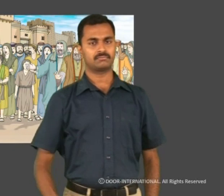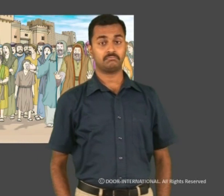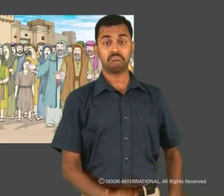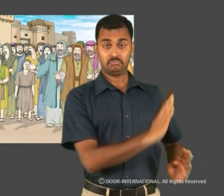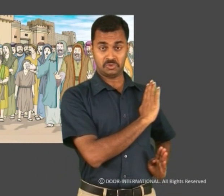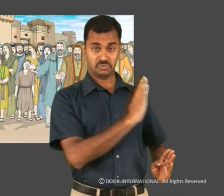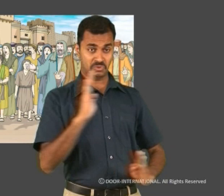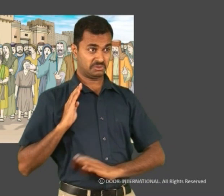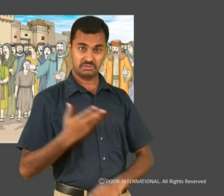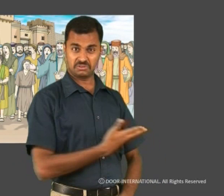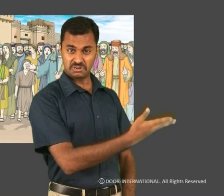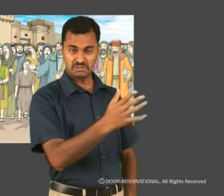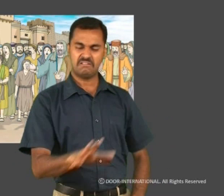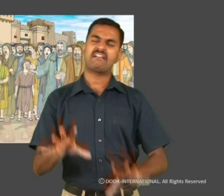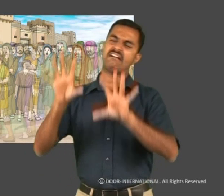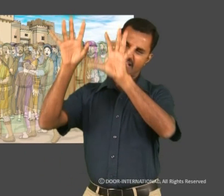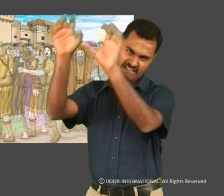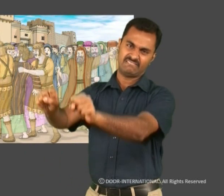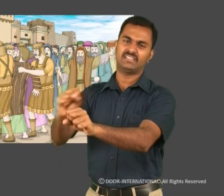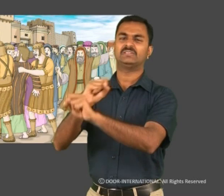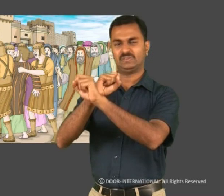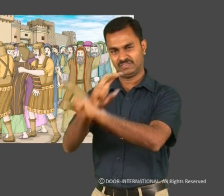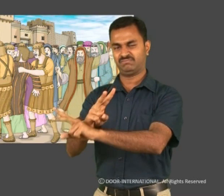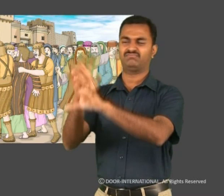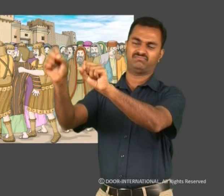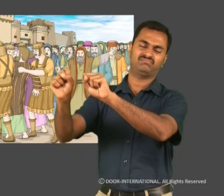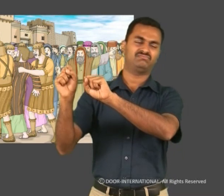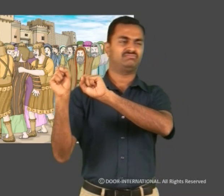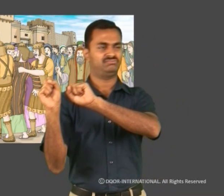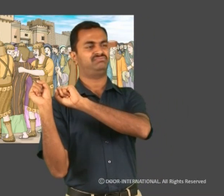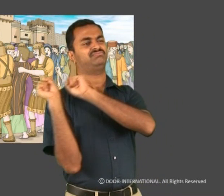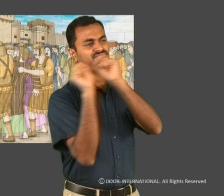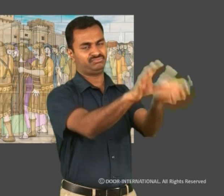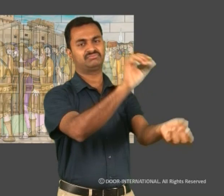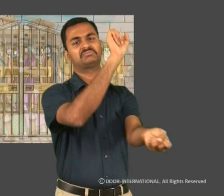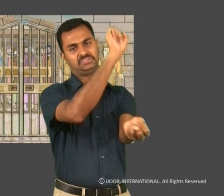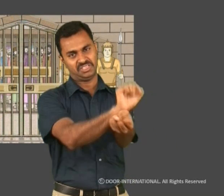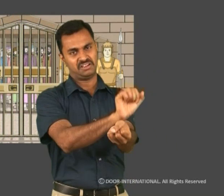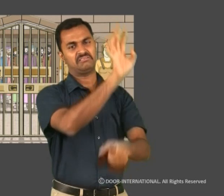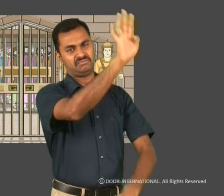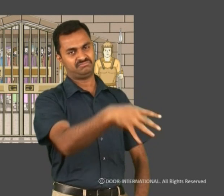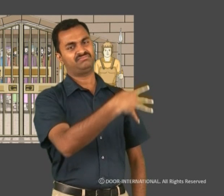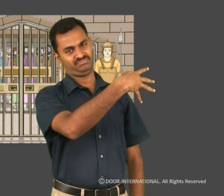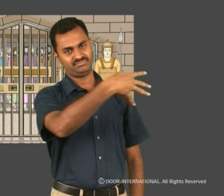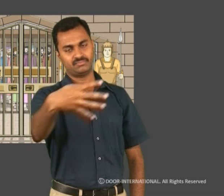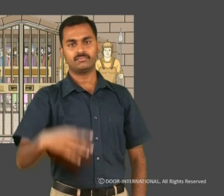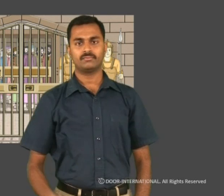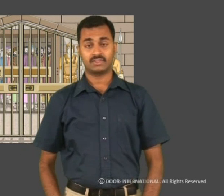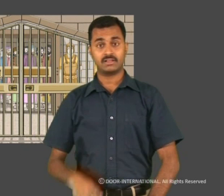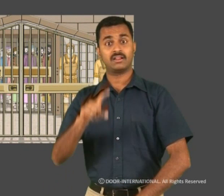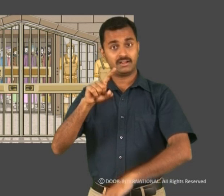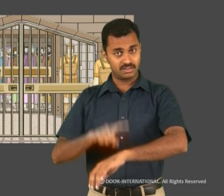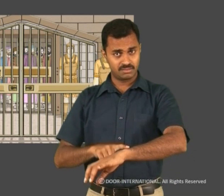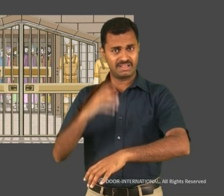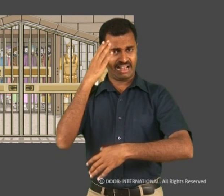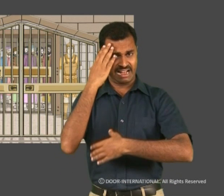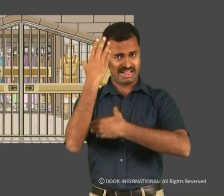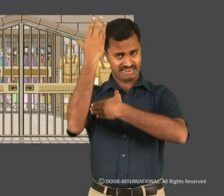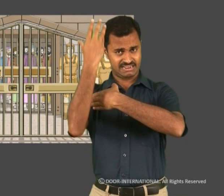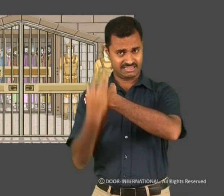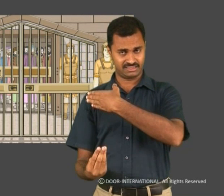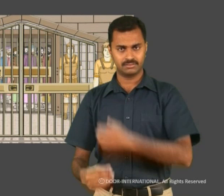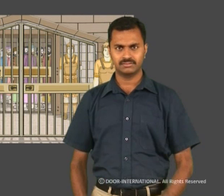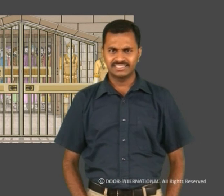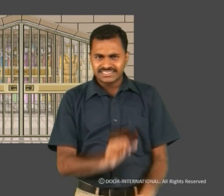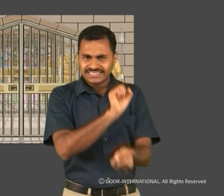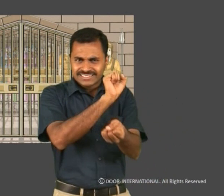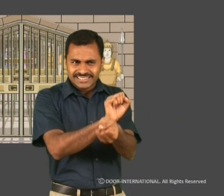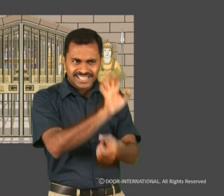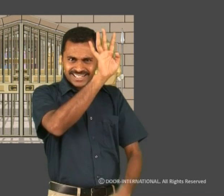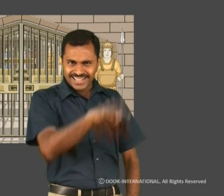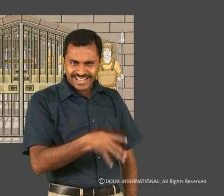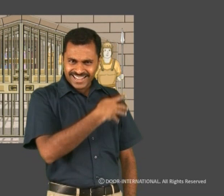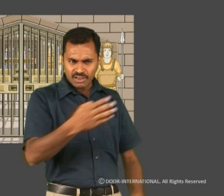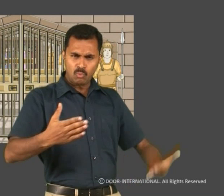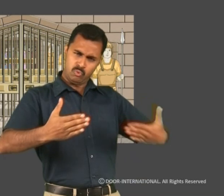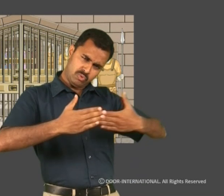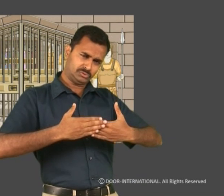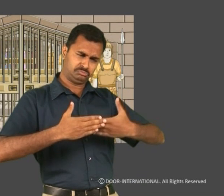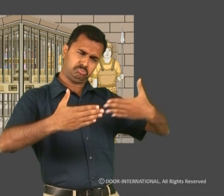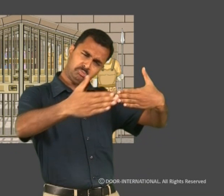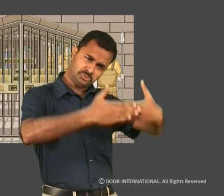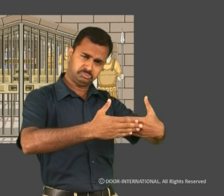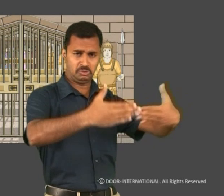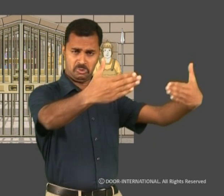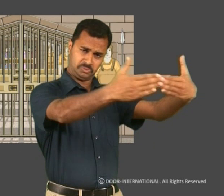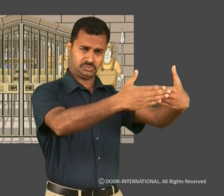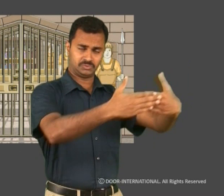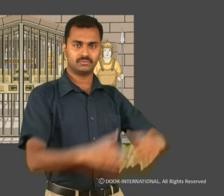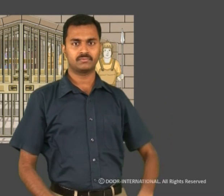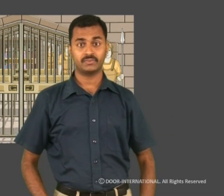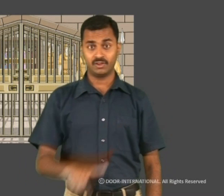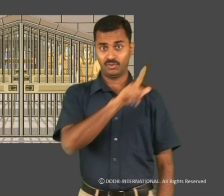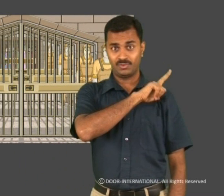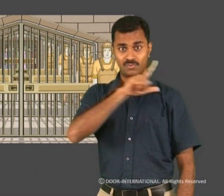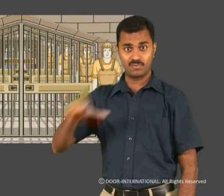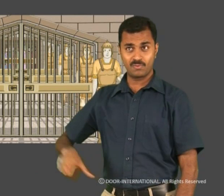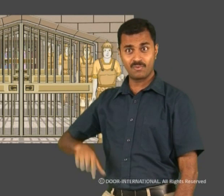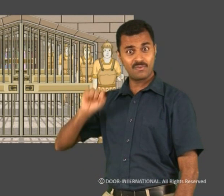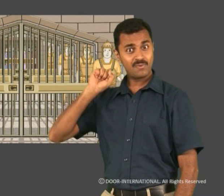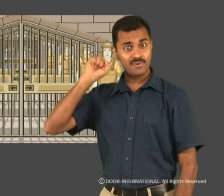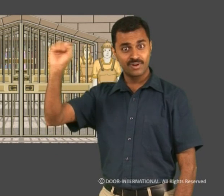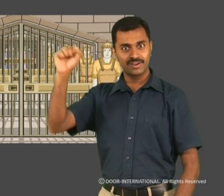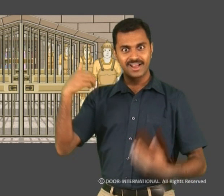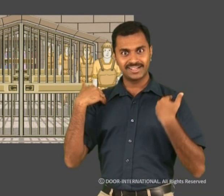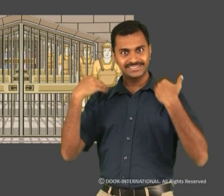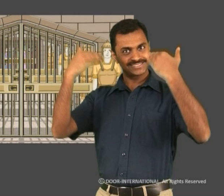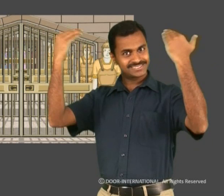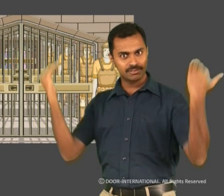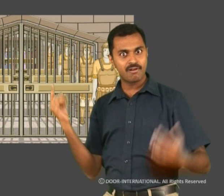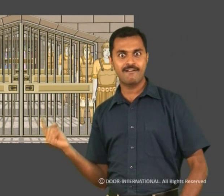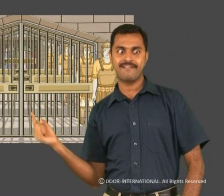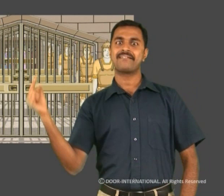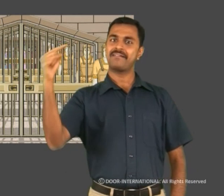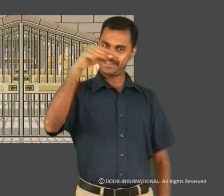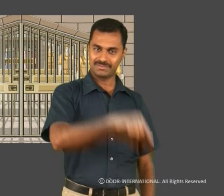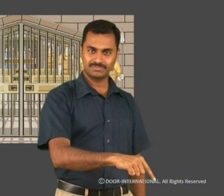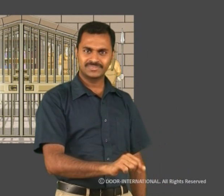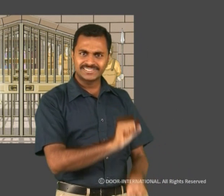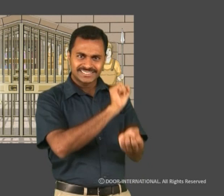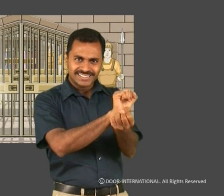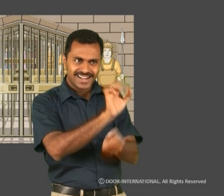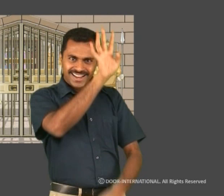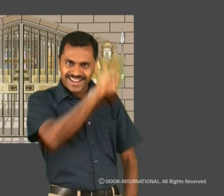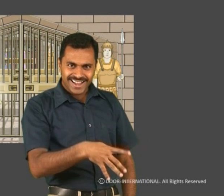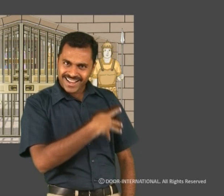They went out and arrested the apostles and put them in the public jail.